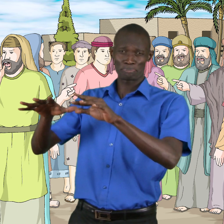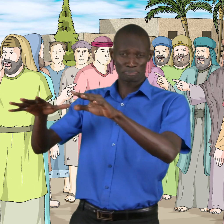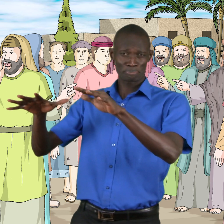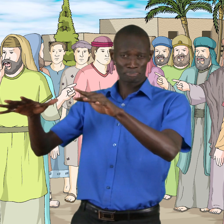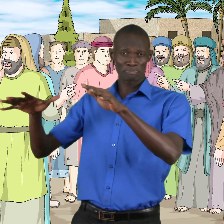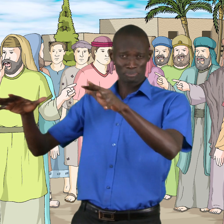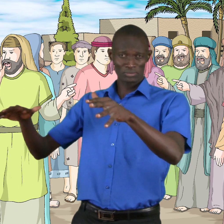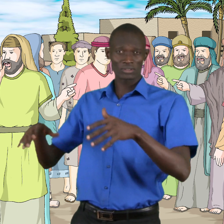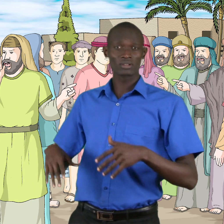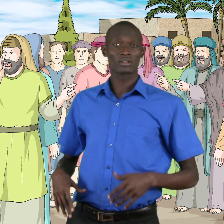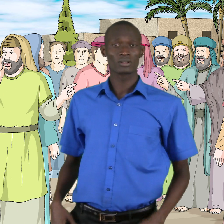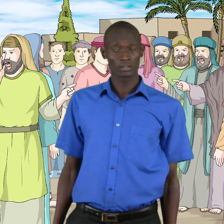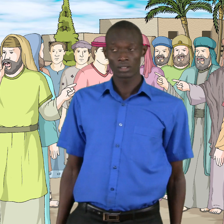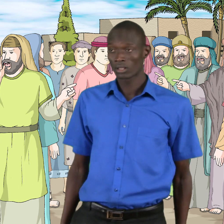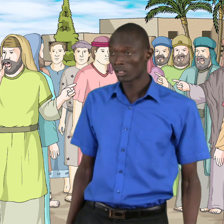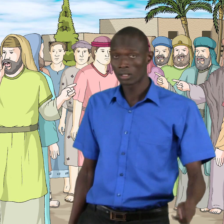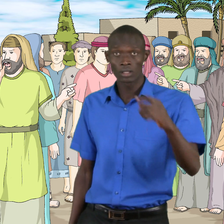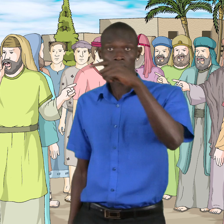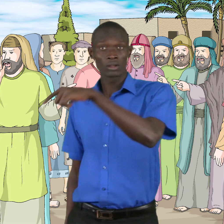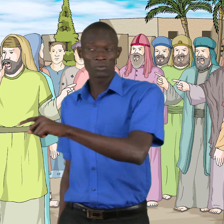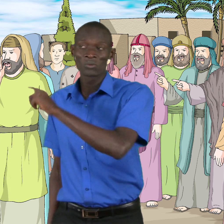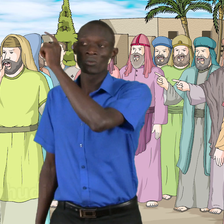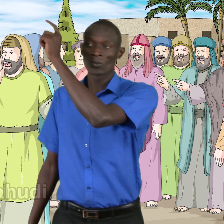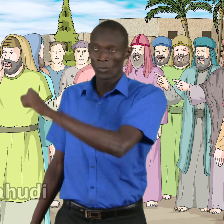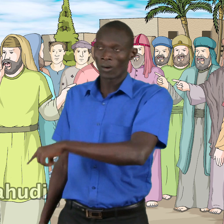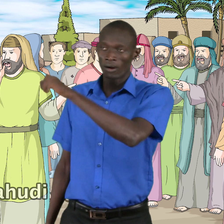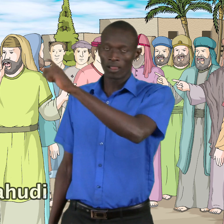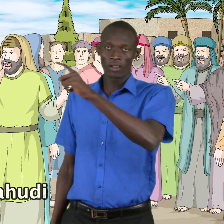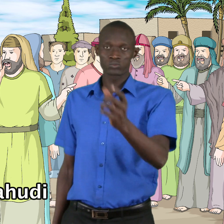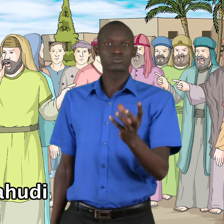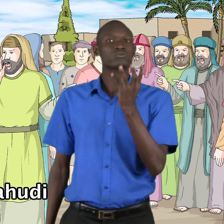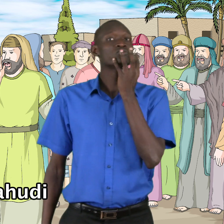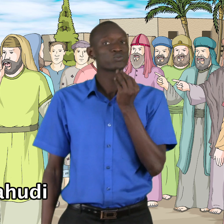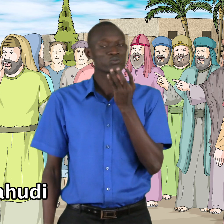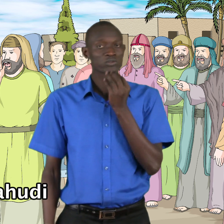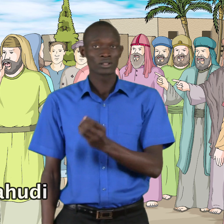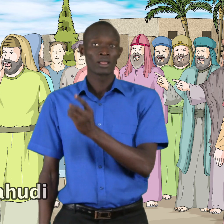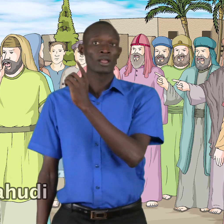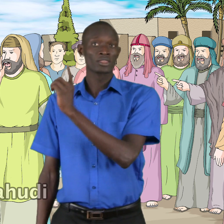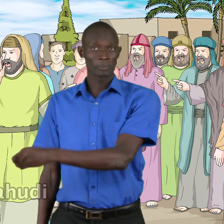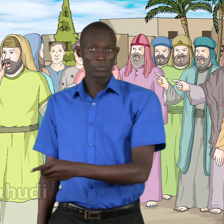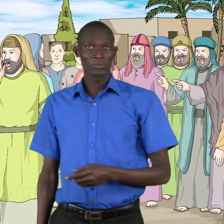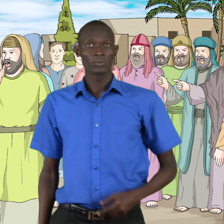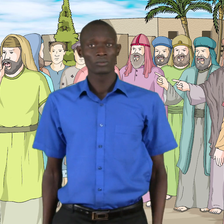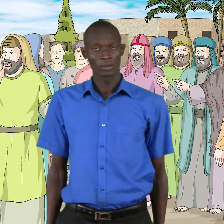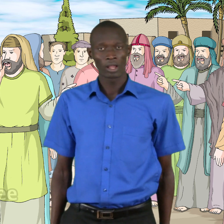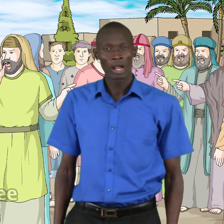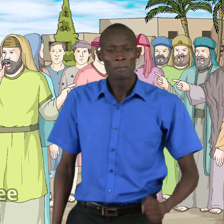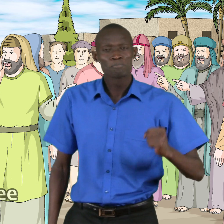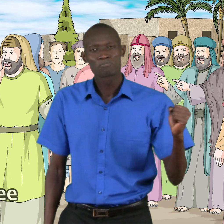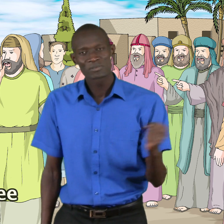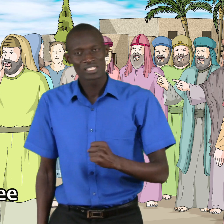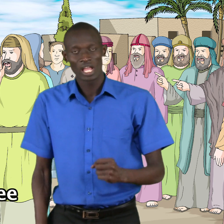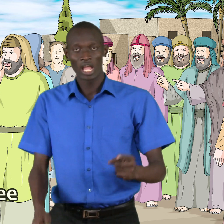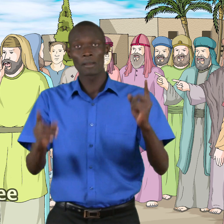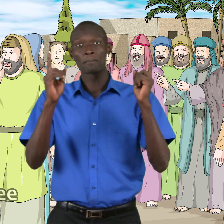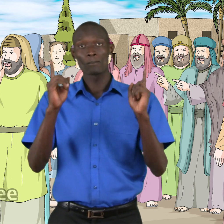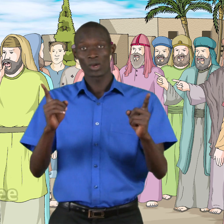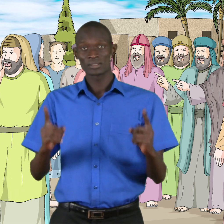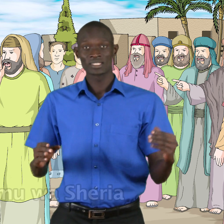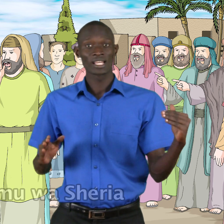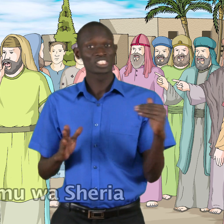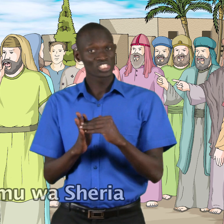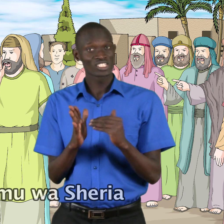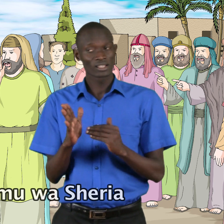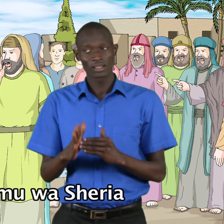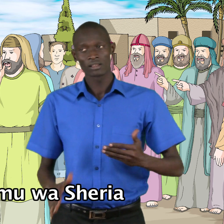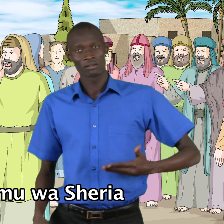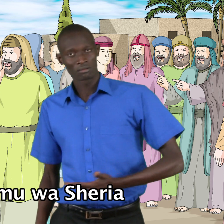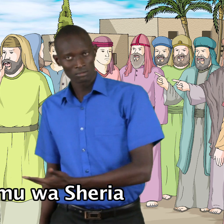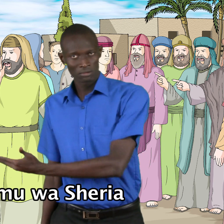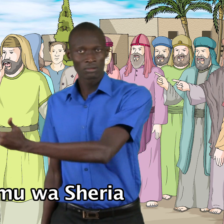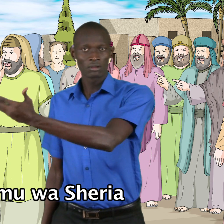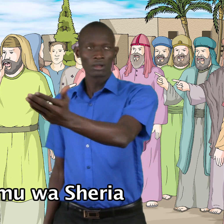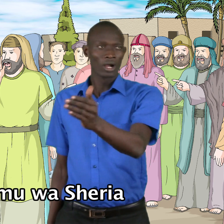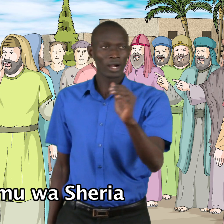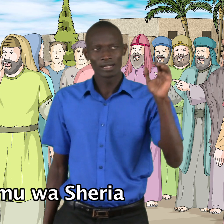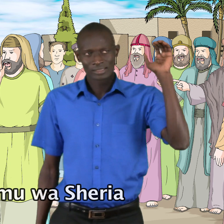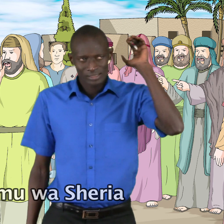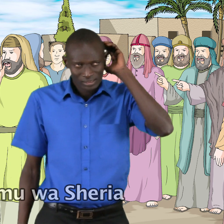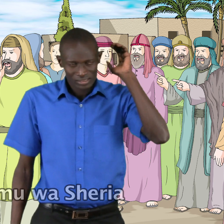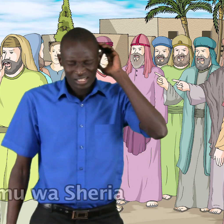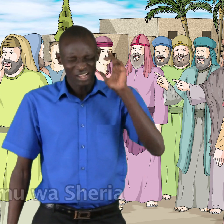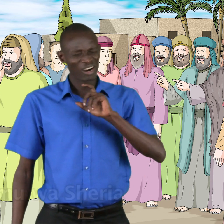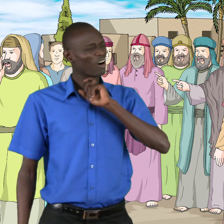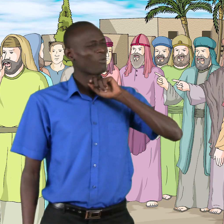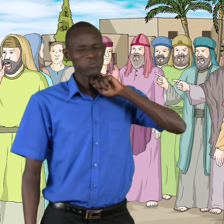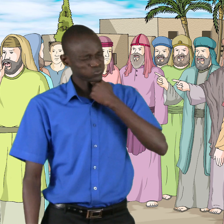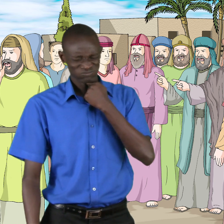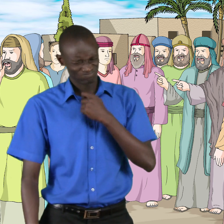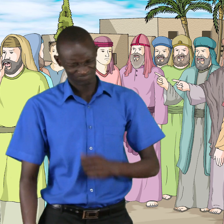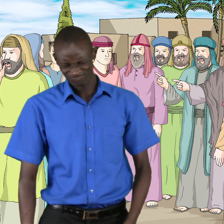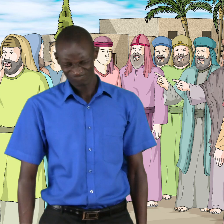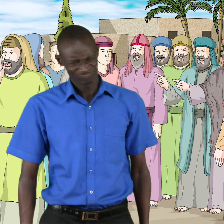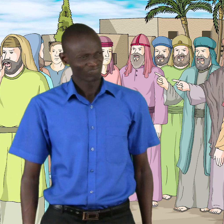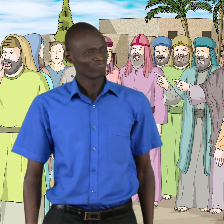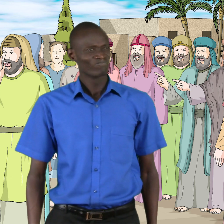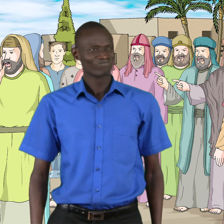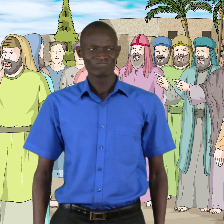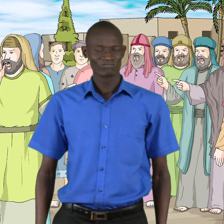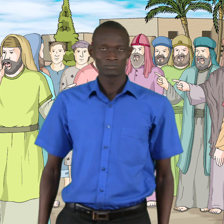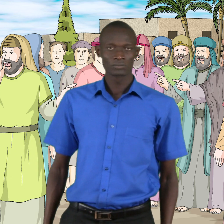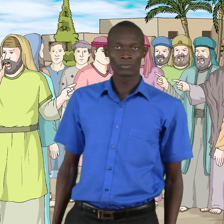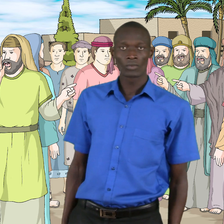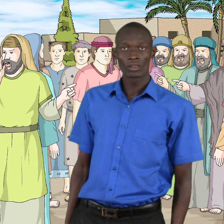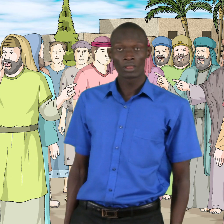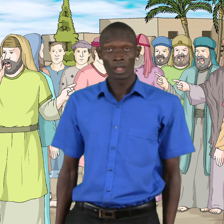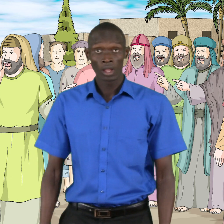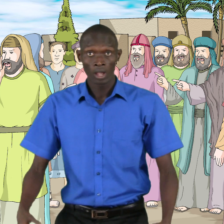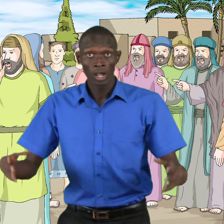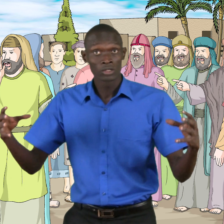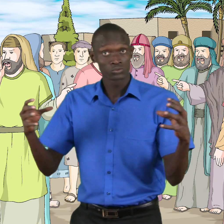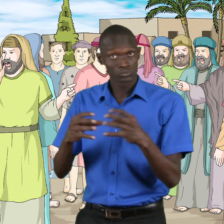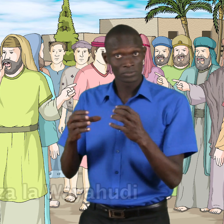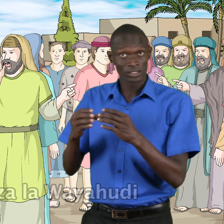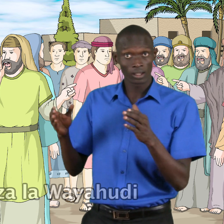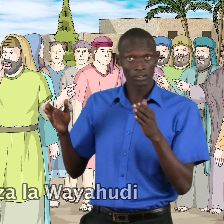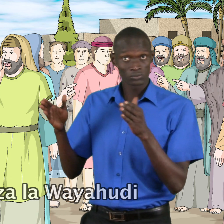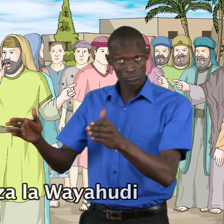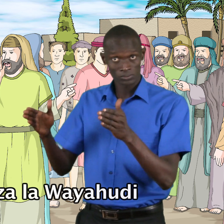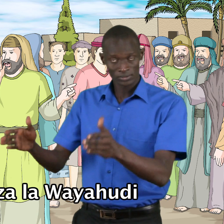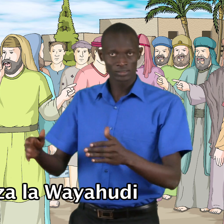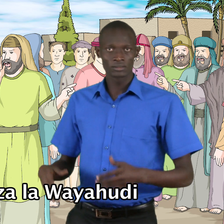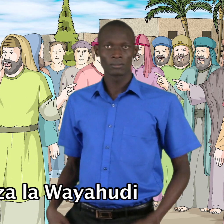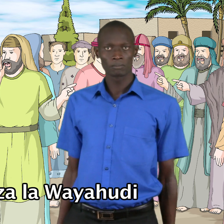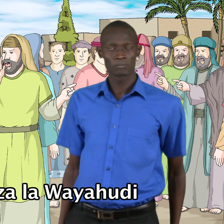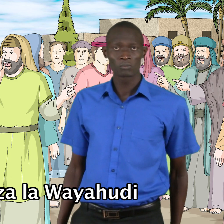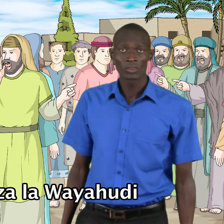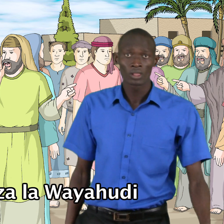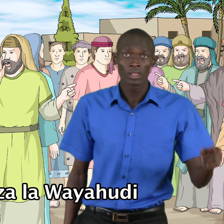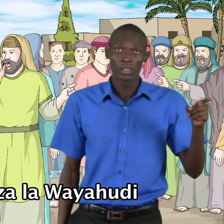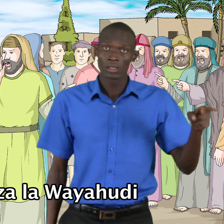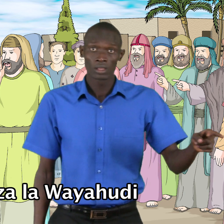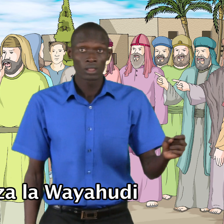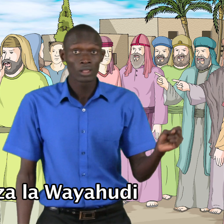So they stirred up the people, elders, and scribes and confronted Stephen.